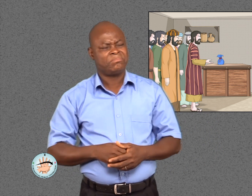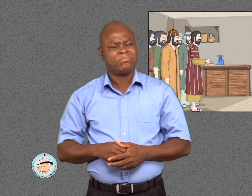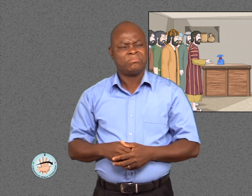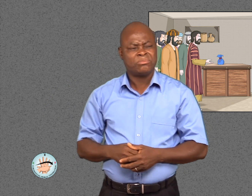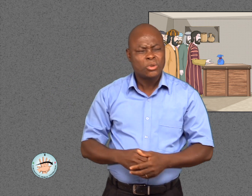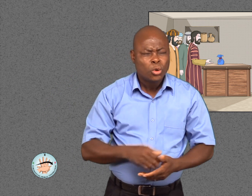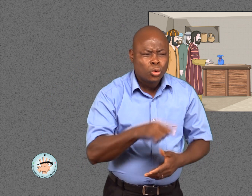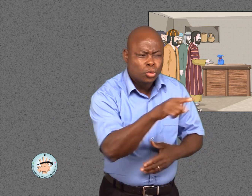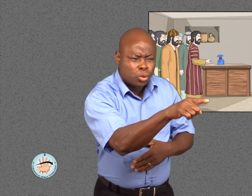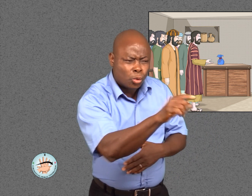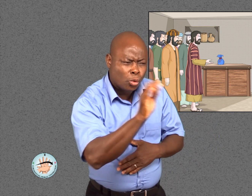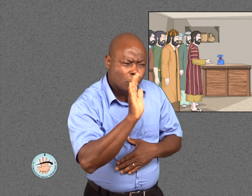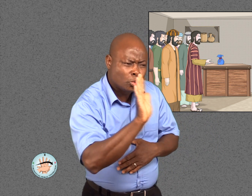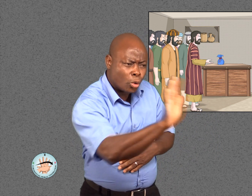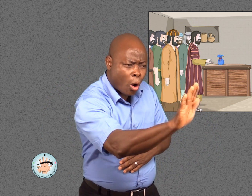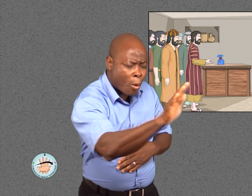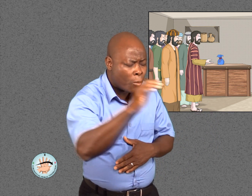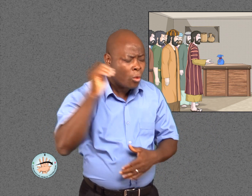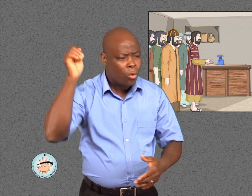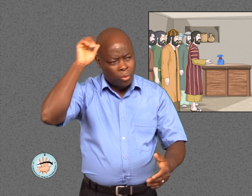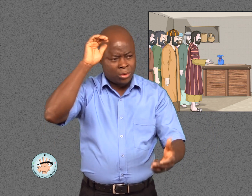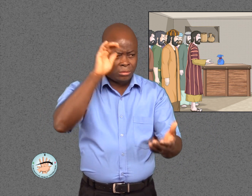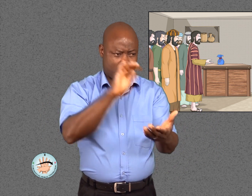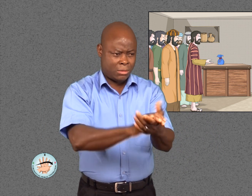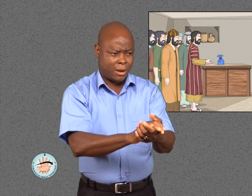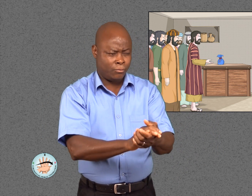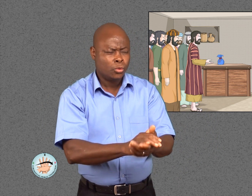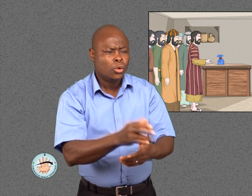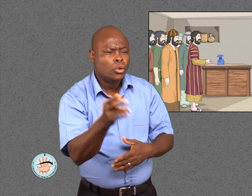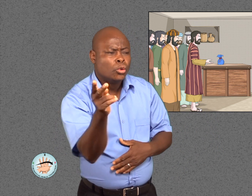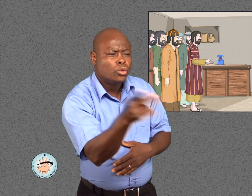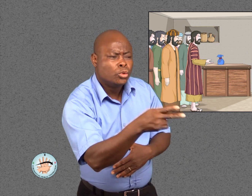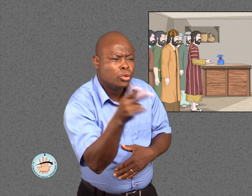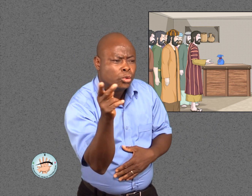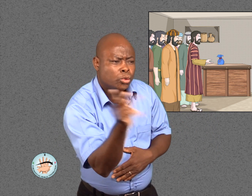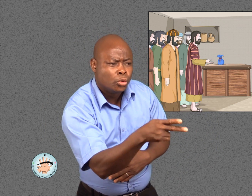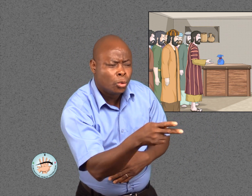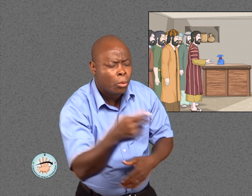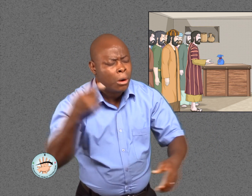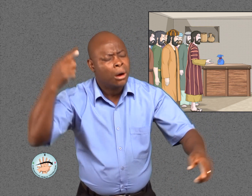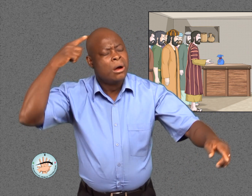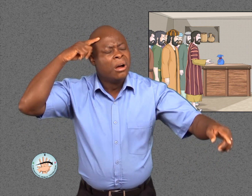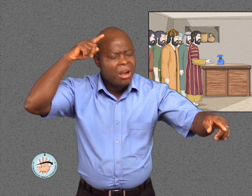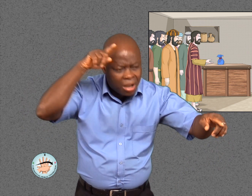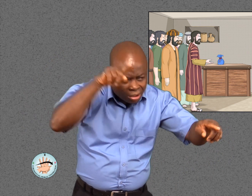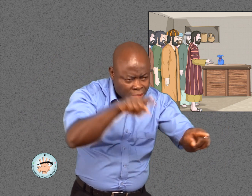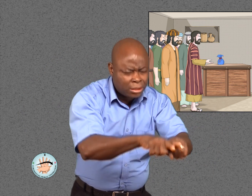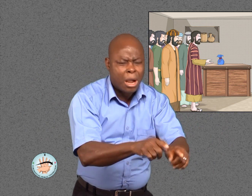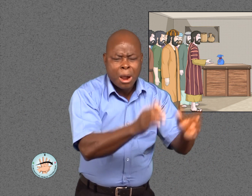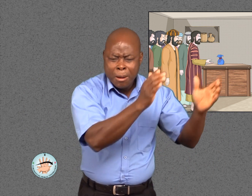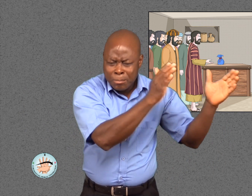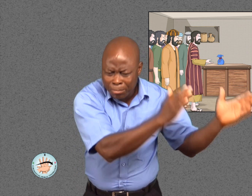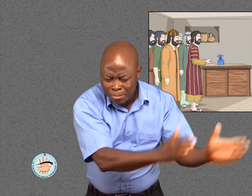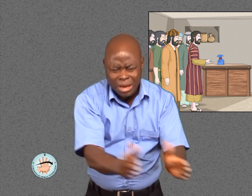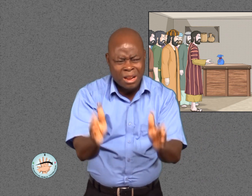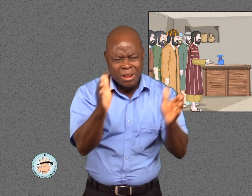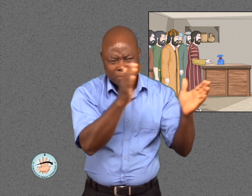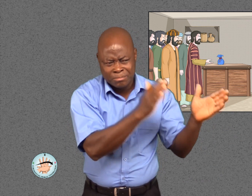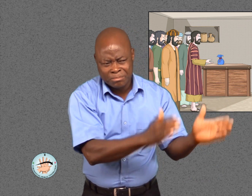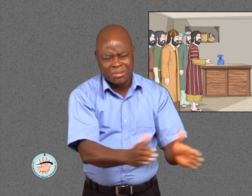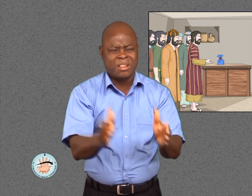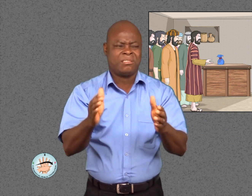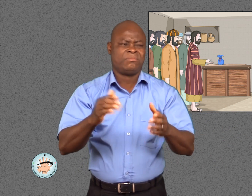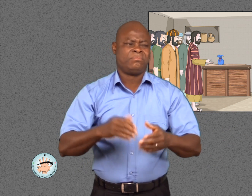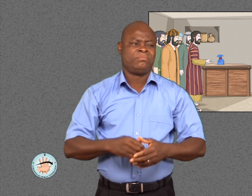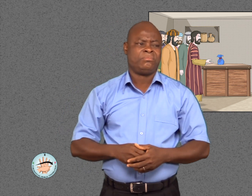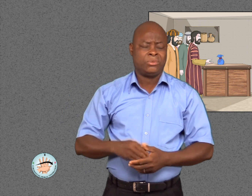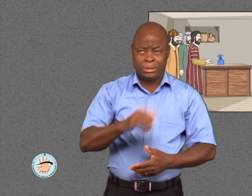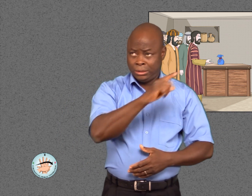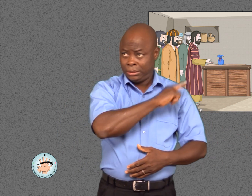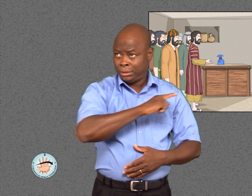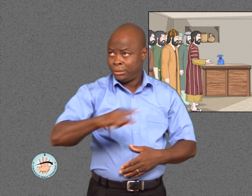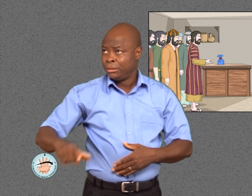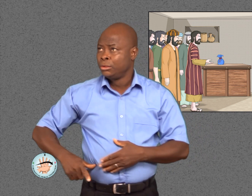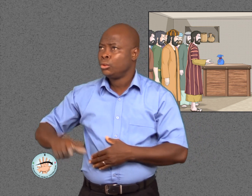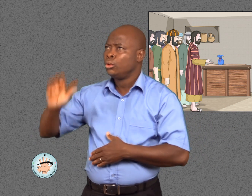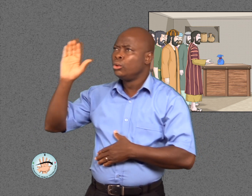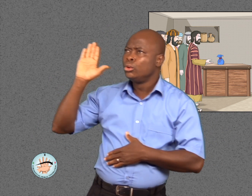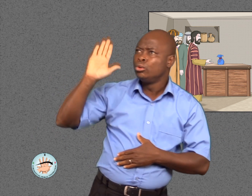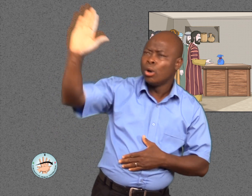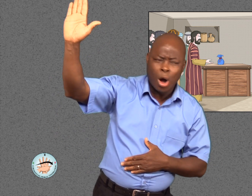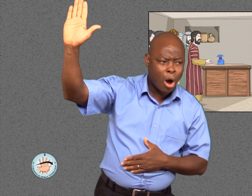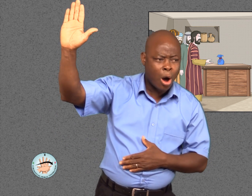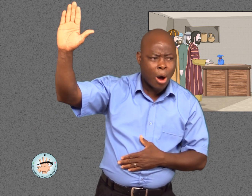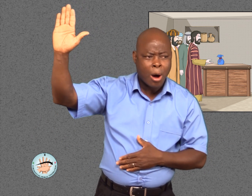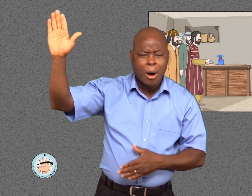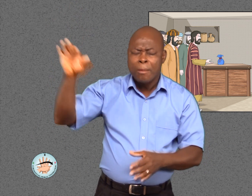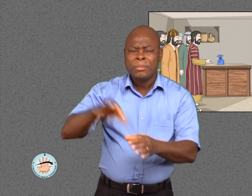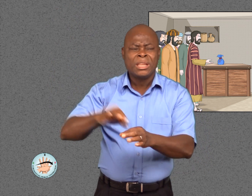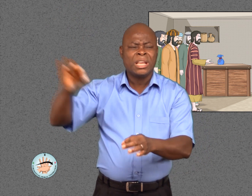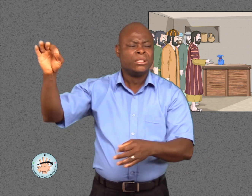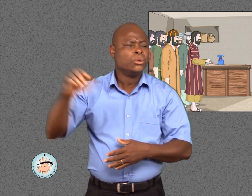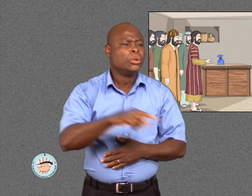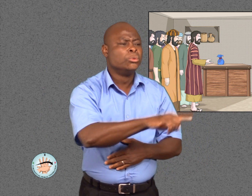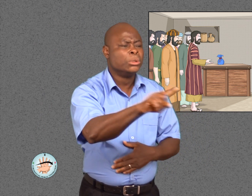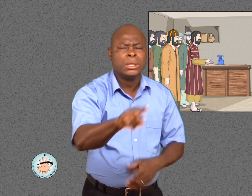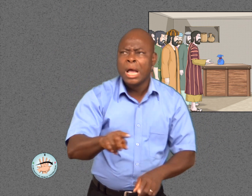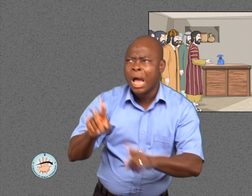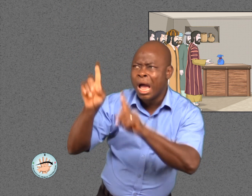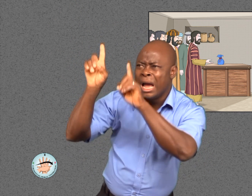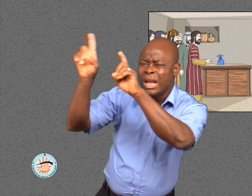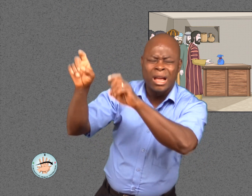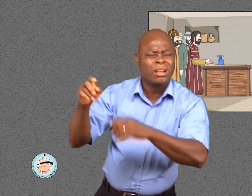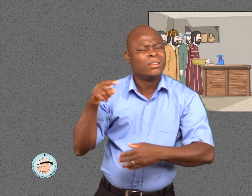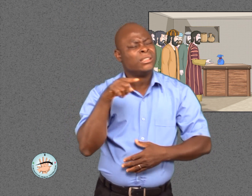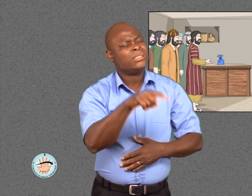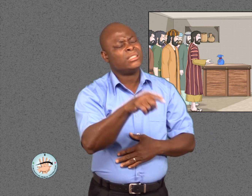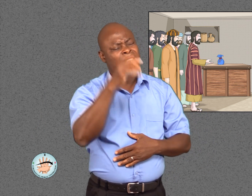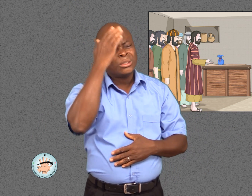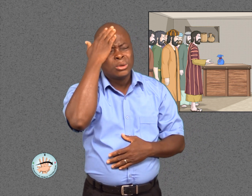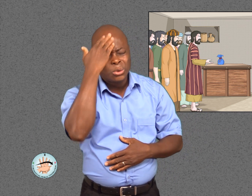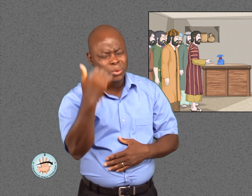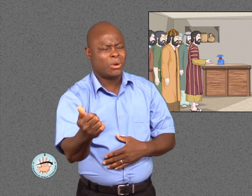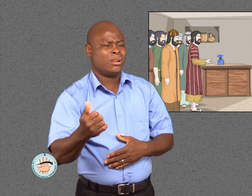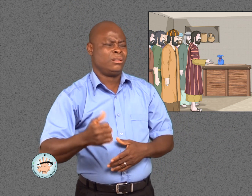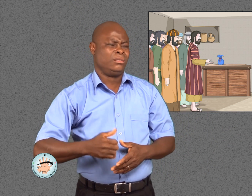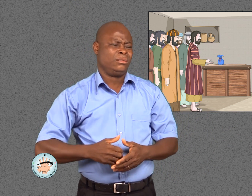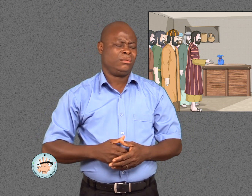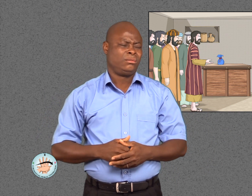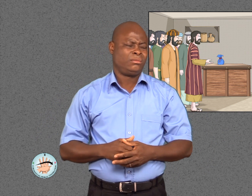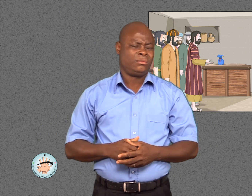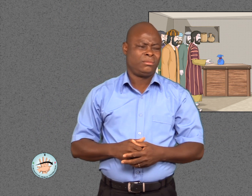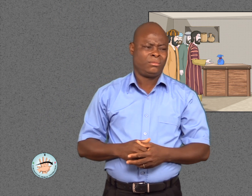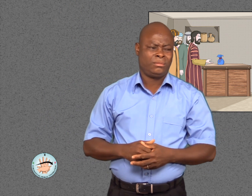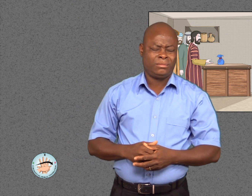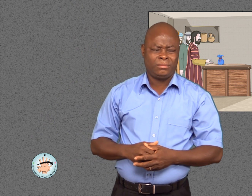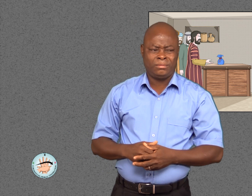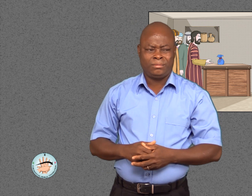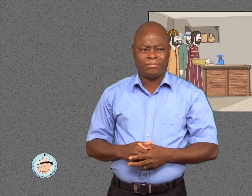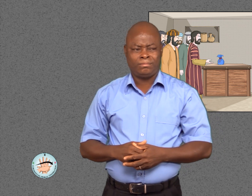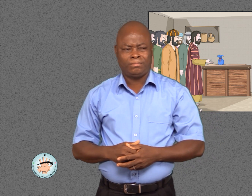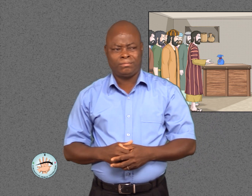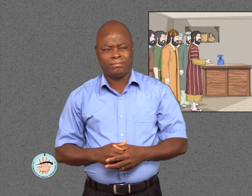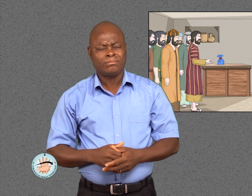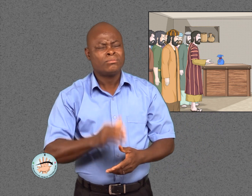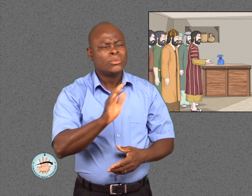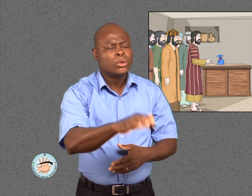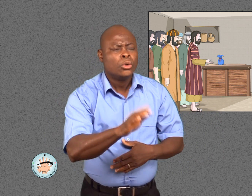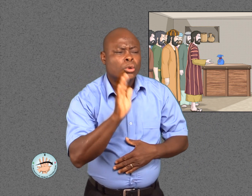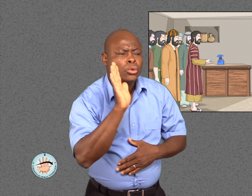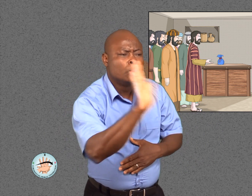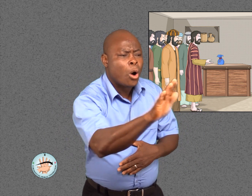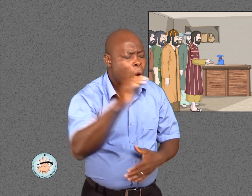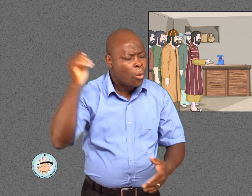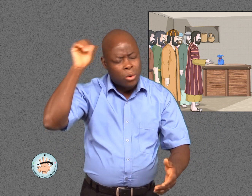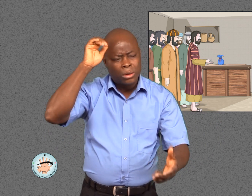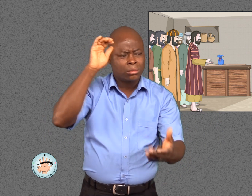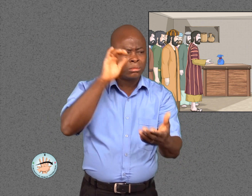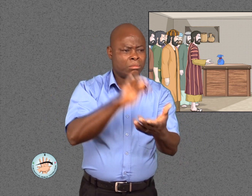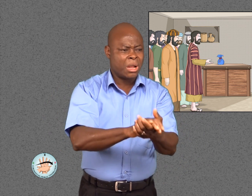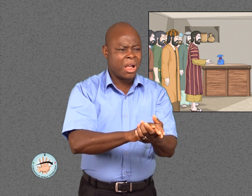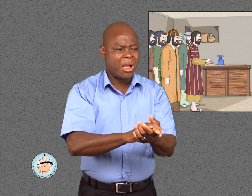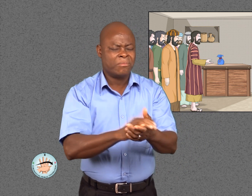“Yes,” she answered, “that is the price.”